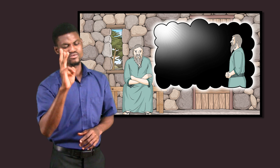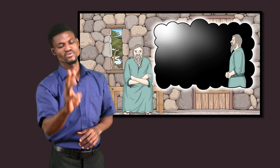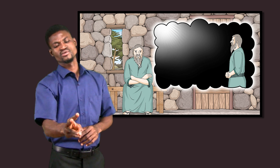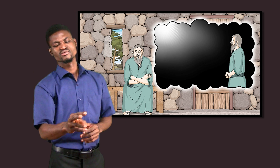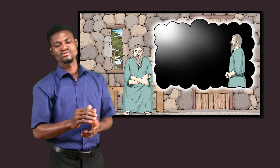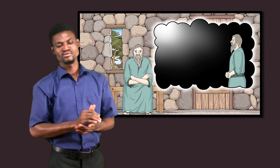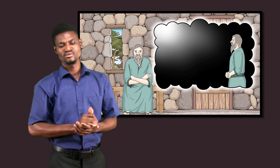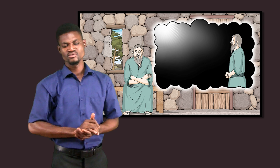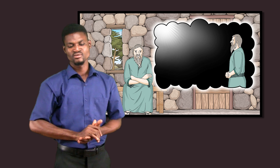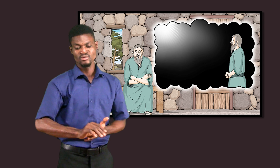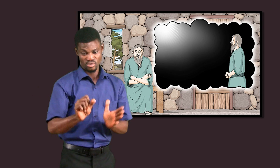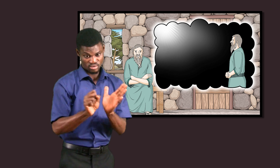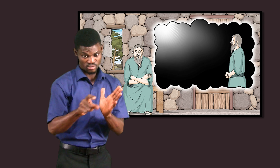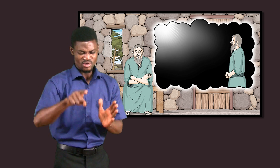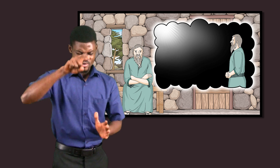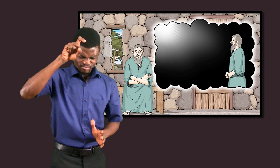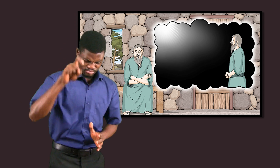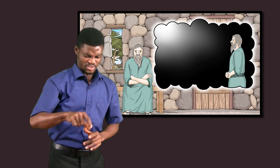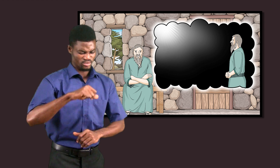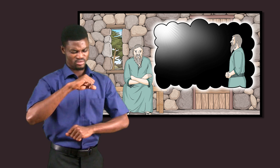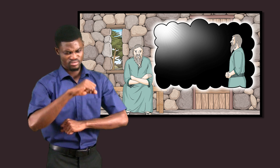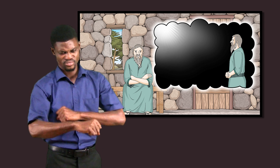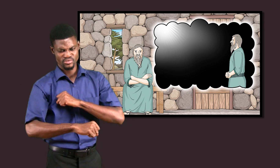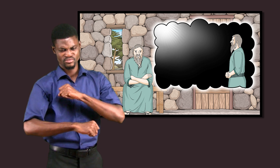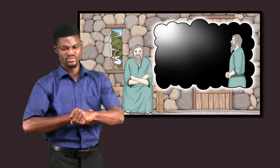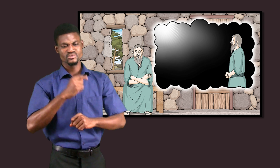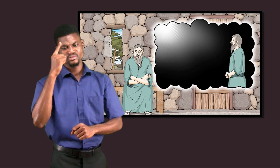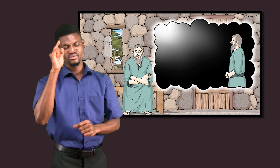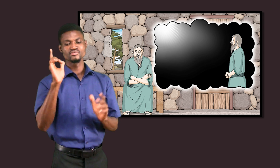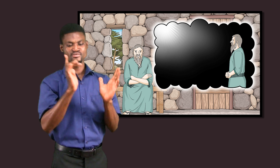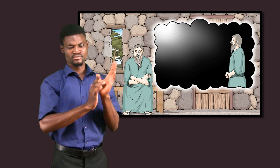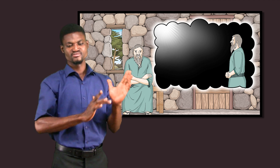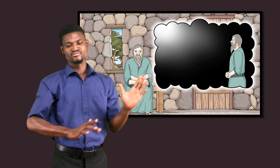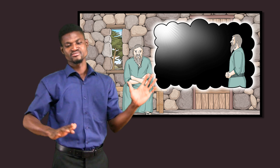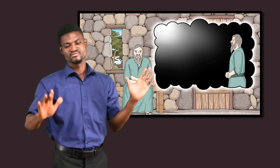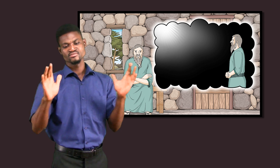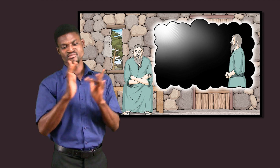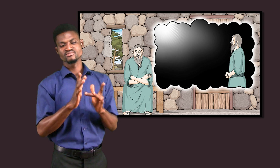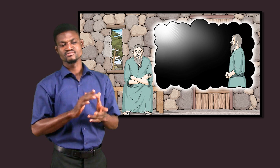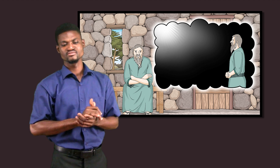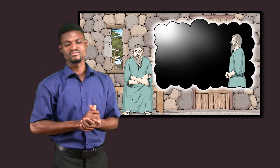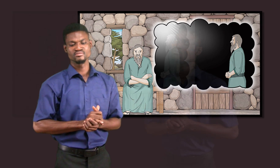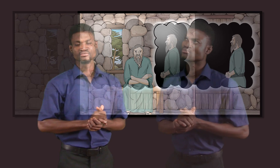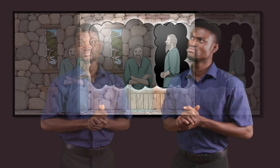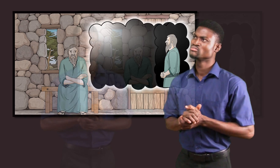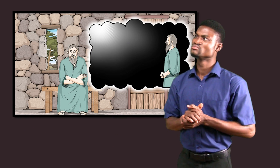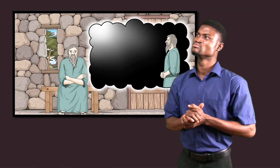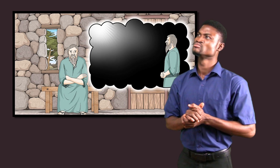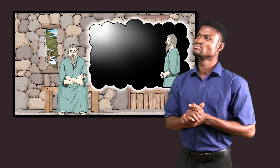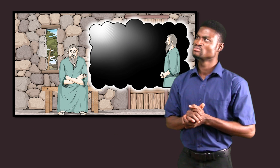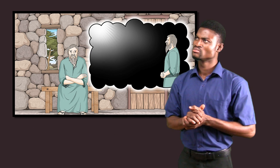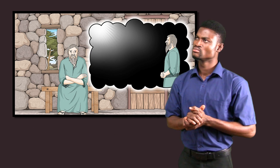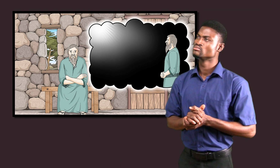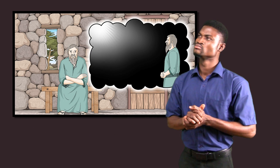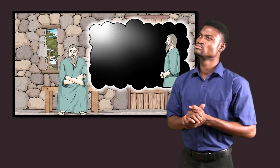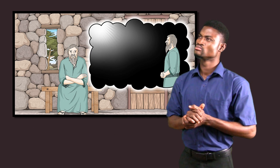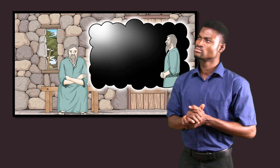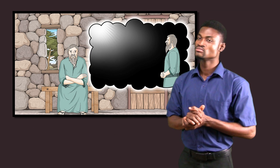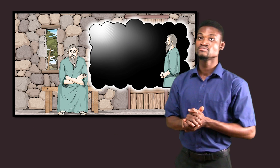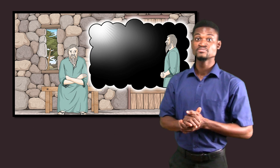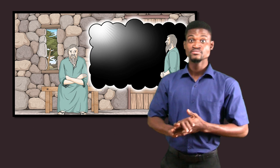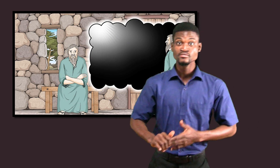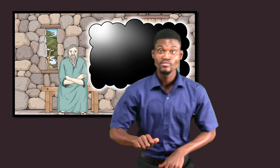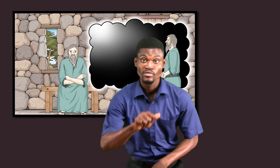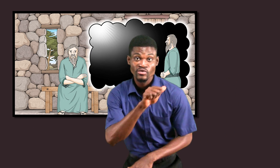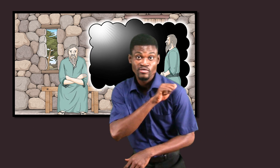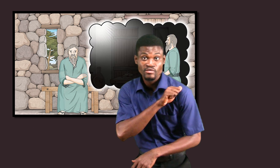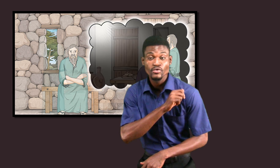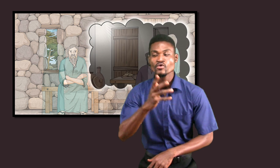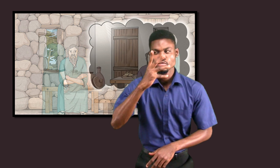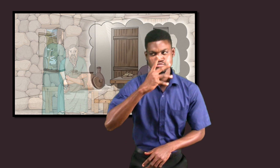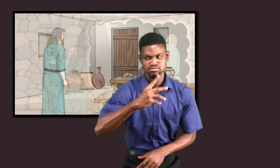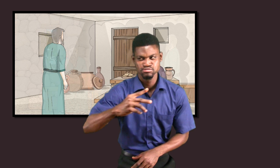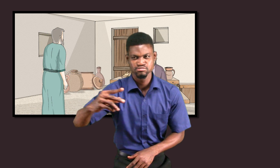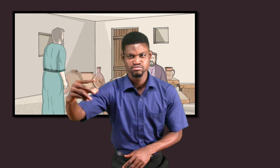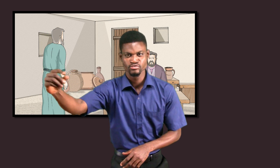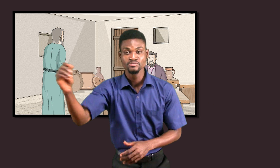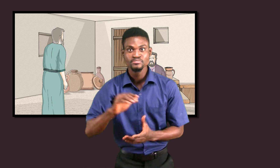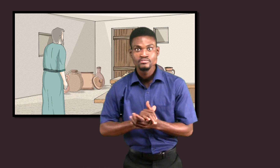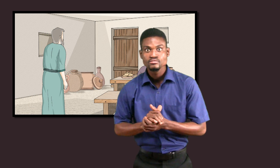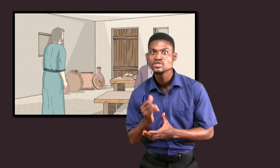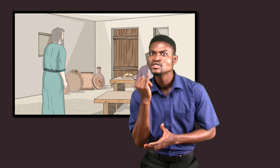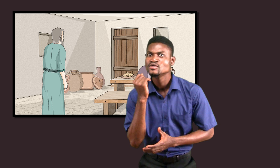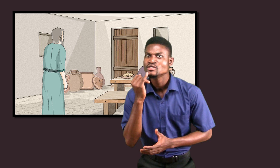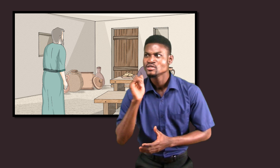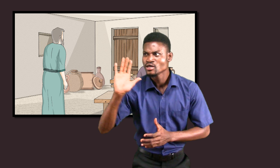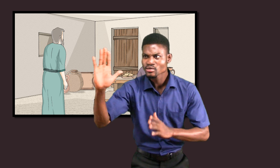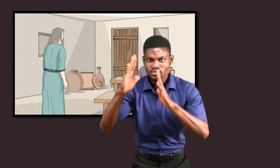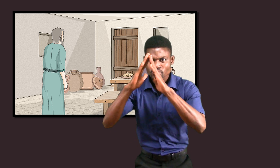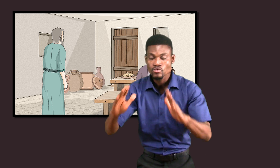I will show him how much he must suffer for My name.”